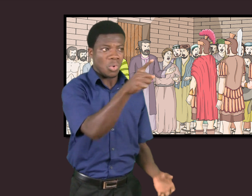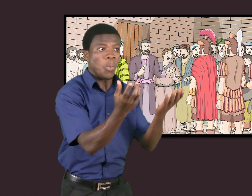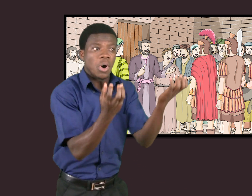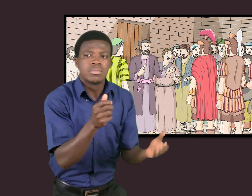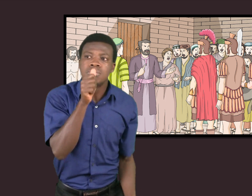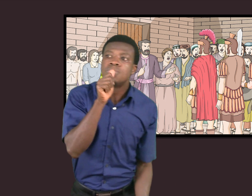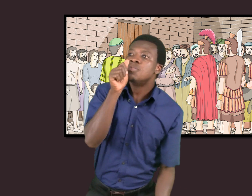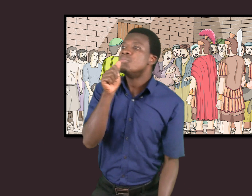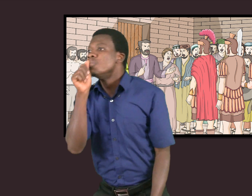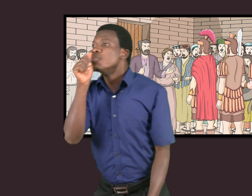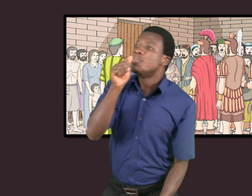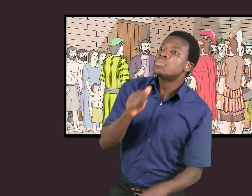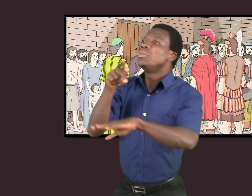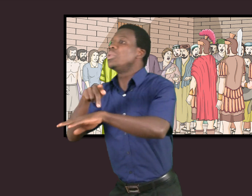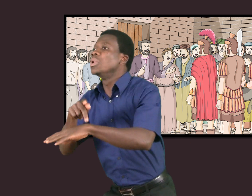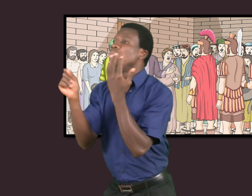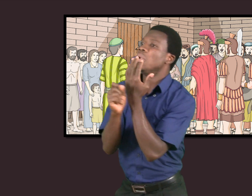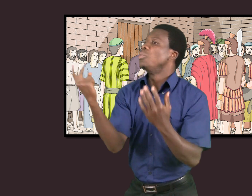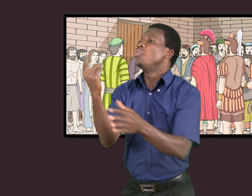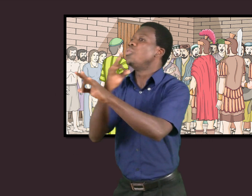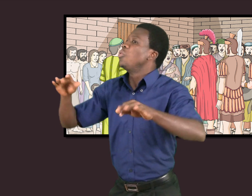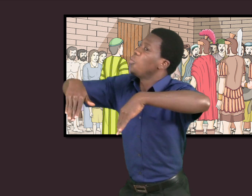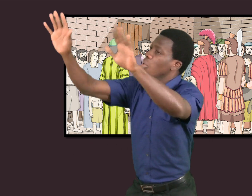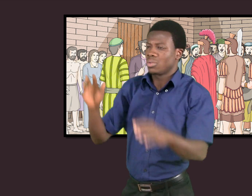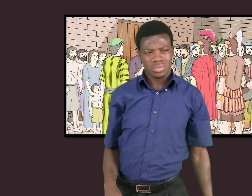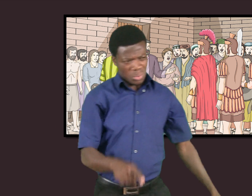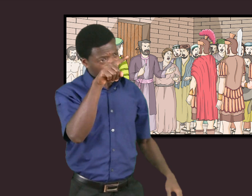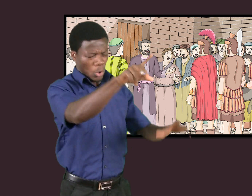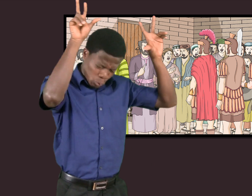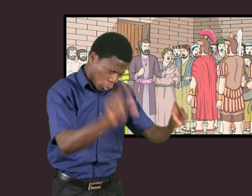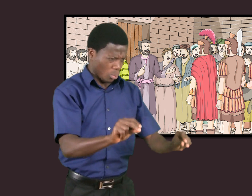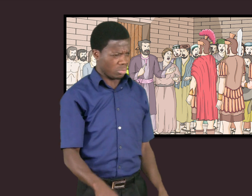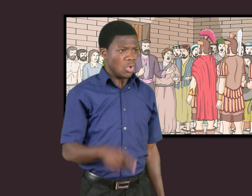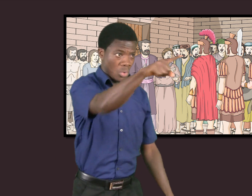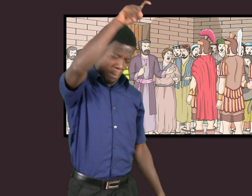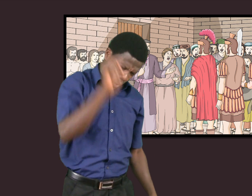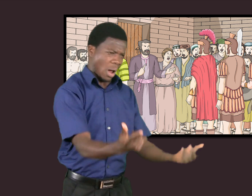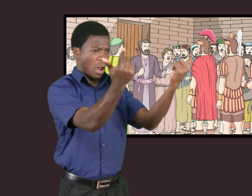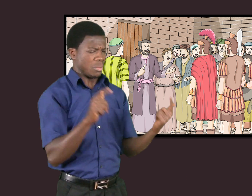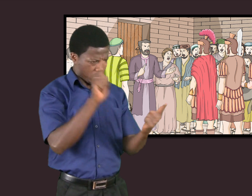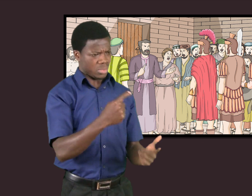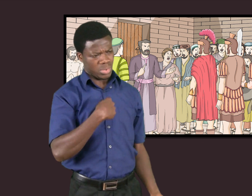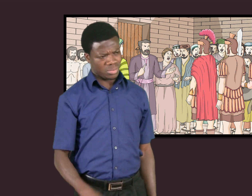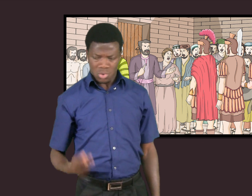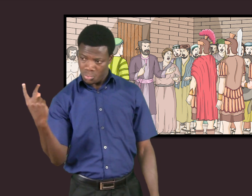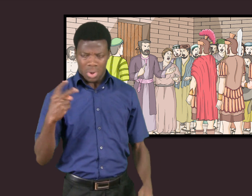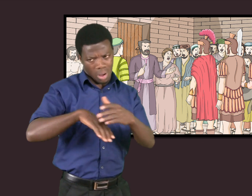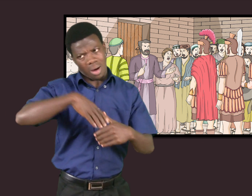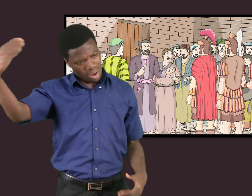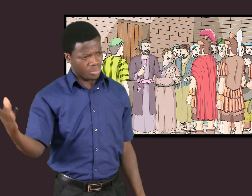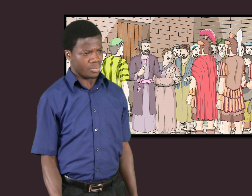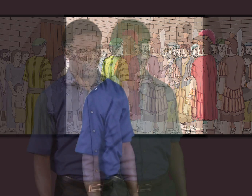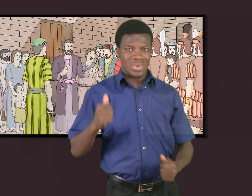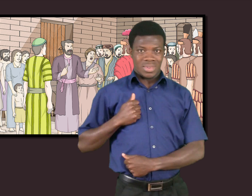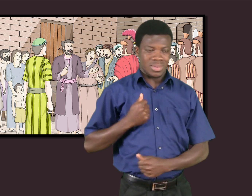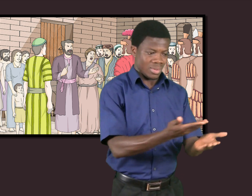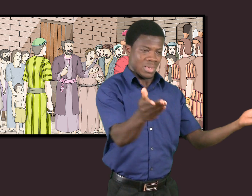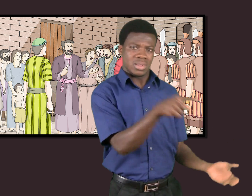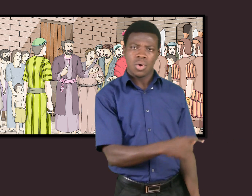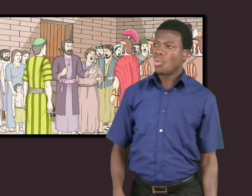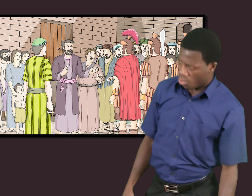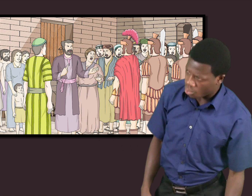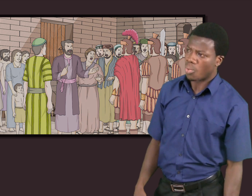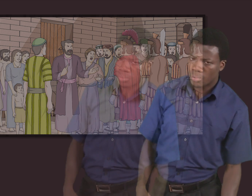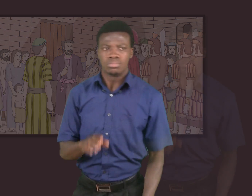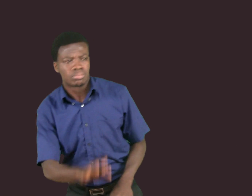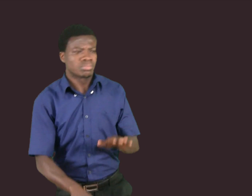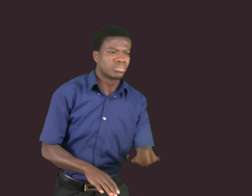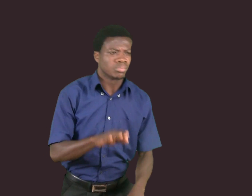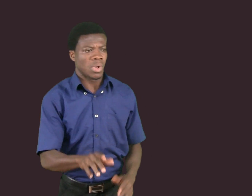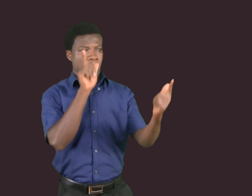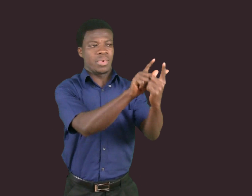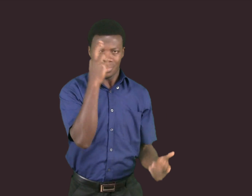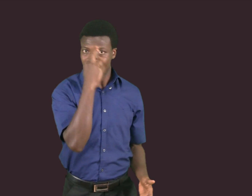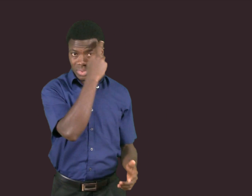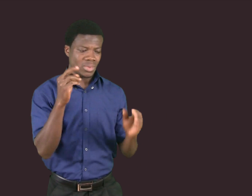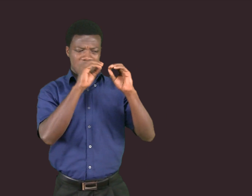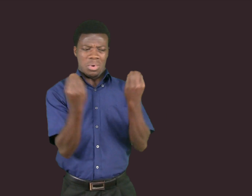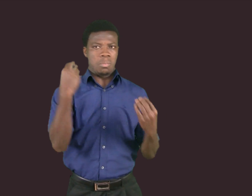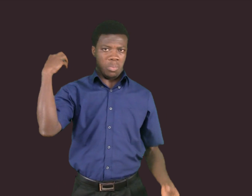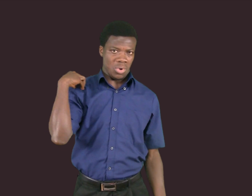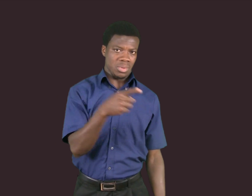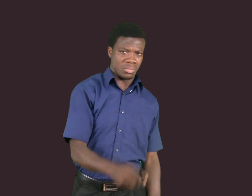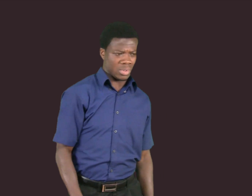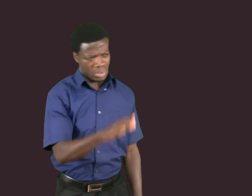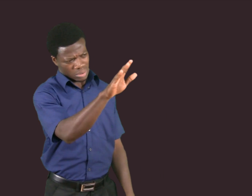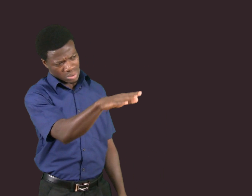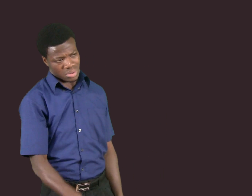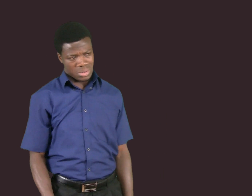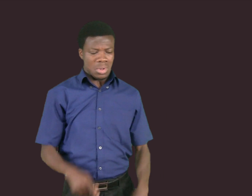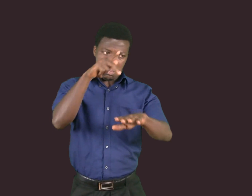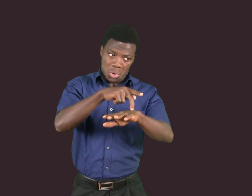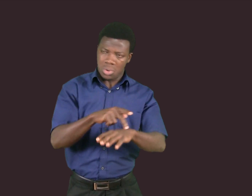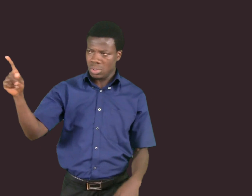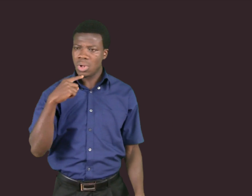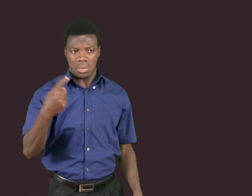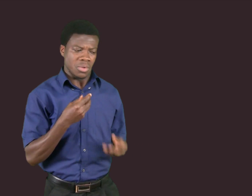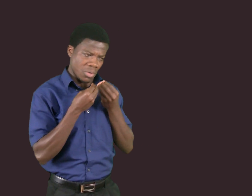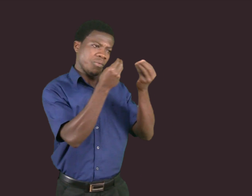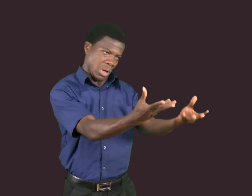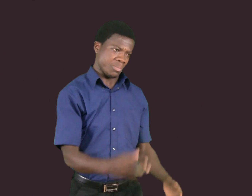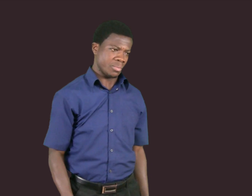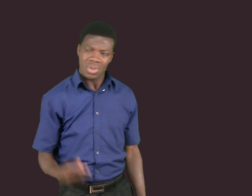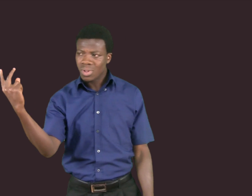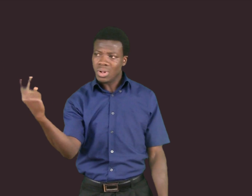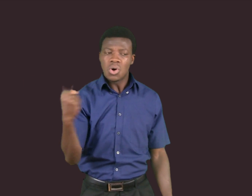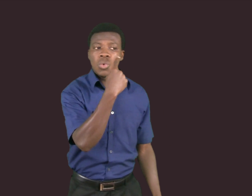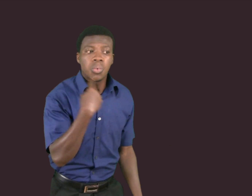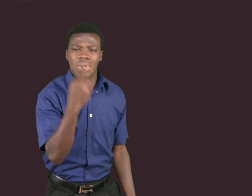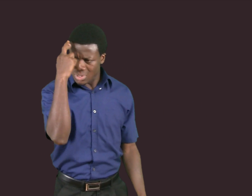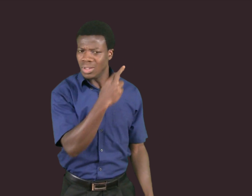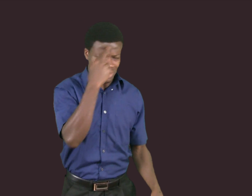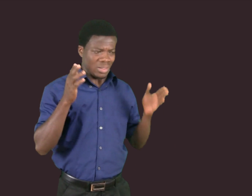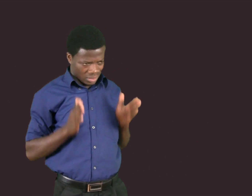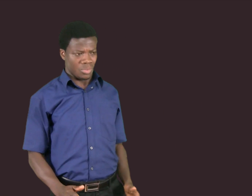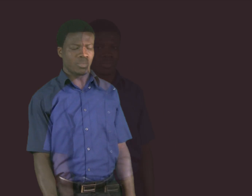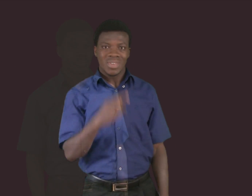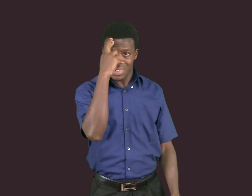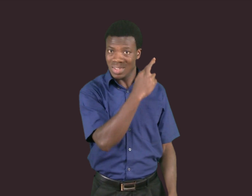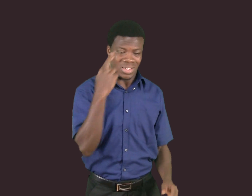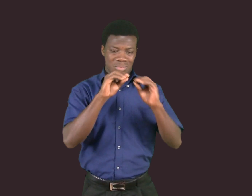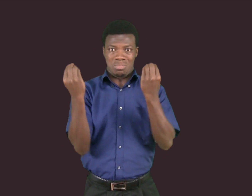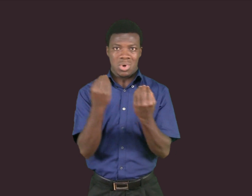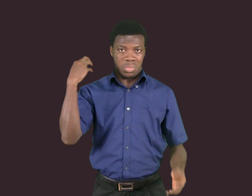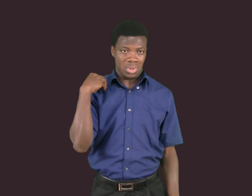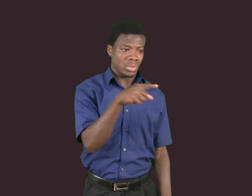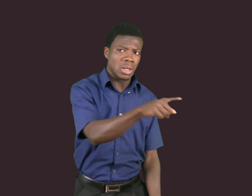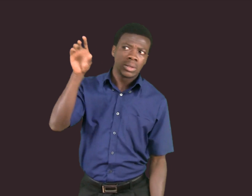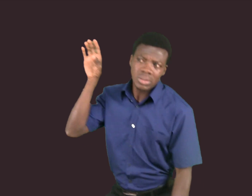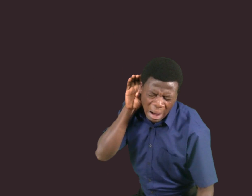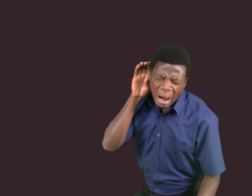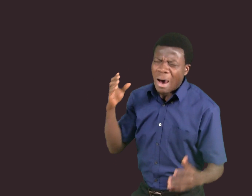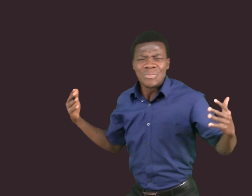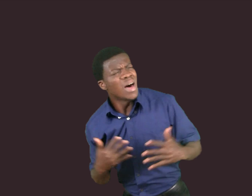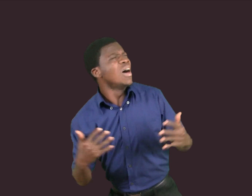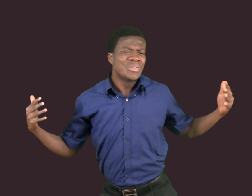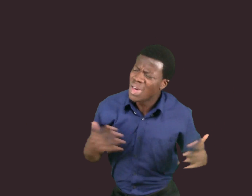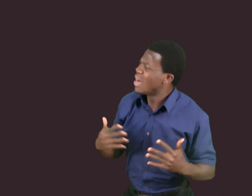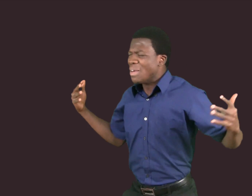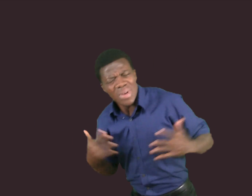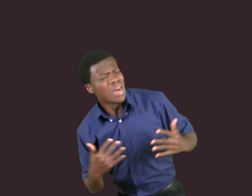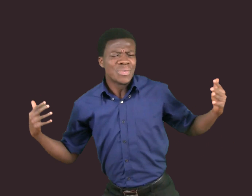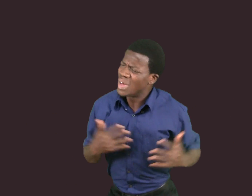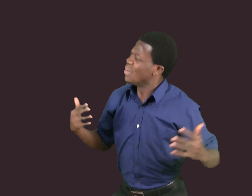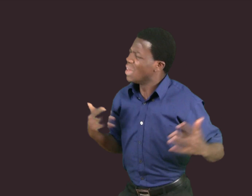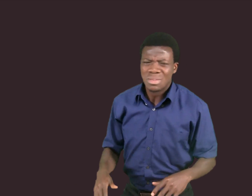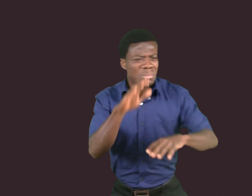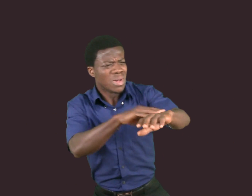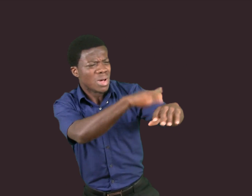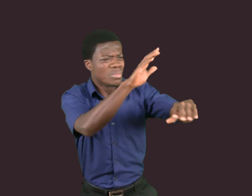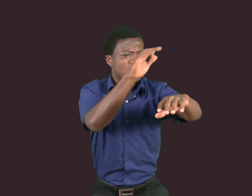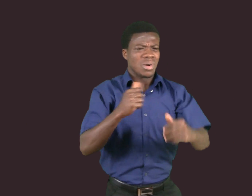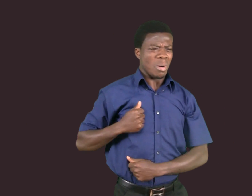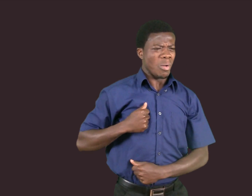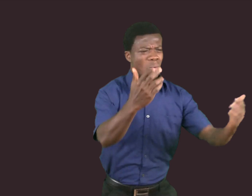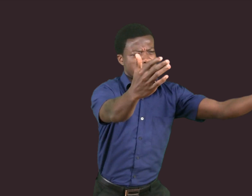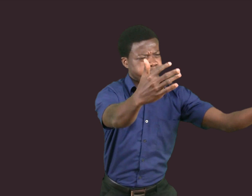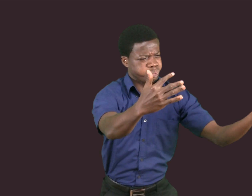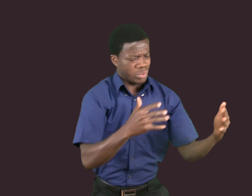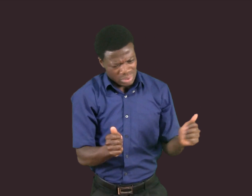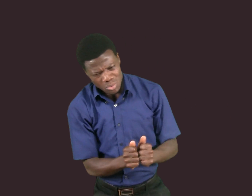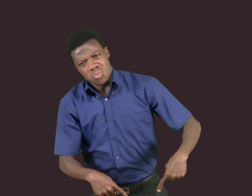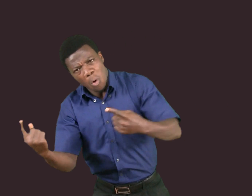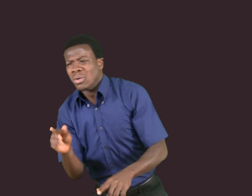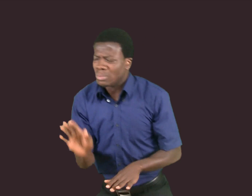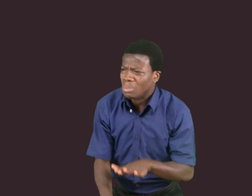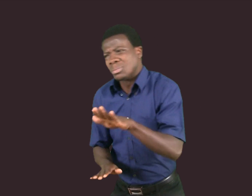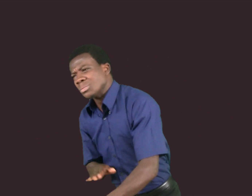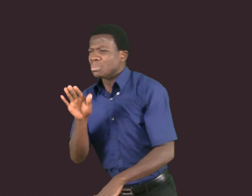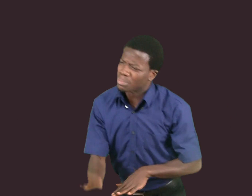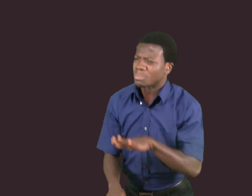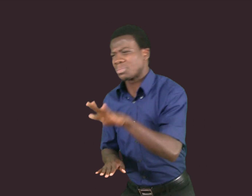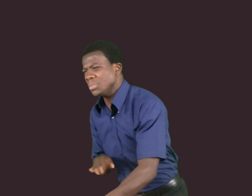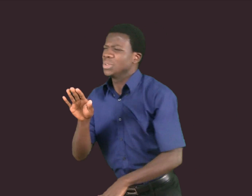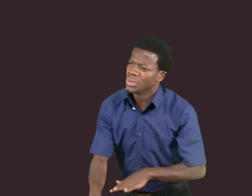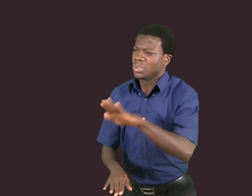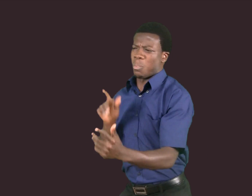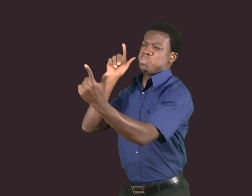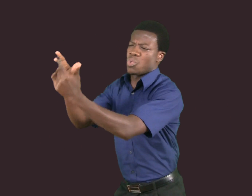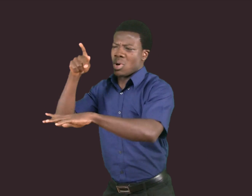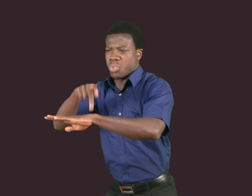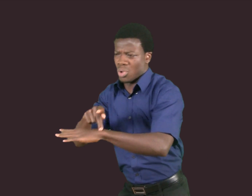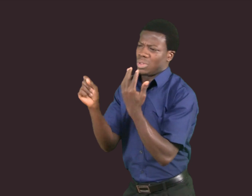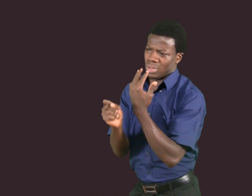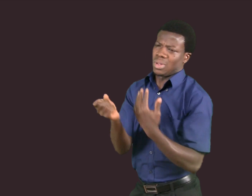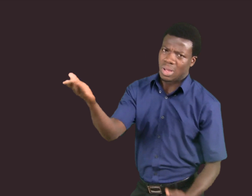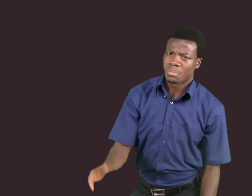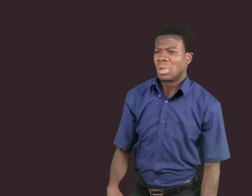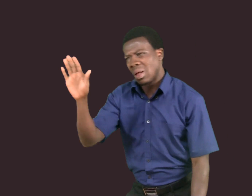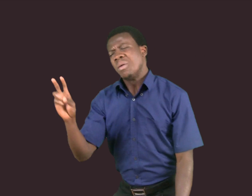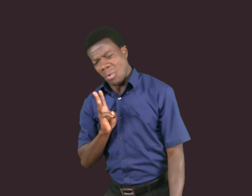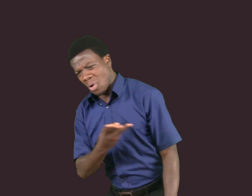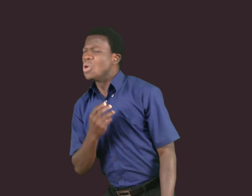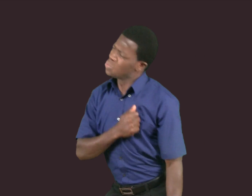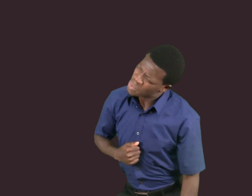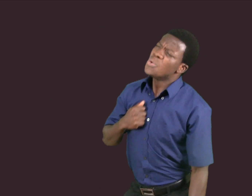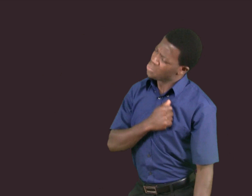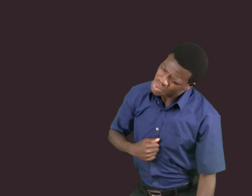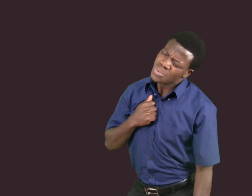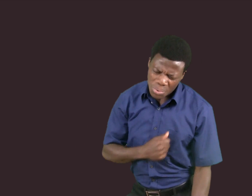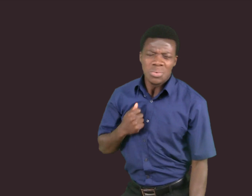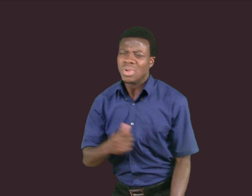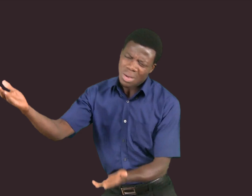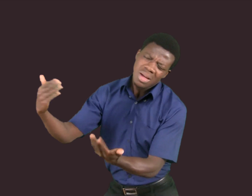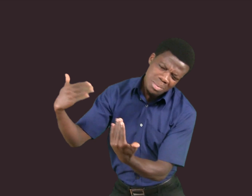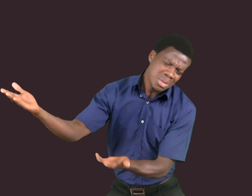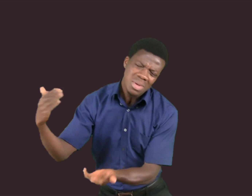Absolutely not! Let them come themselves and escort us out!” So the officers relayed this message to the magistrates, who were alarmed to hear that Paul and Silas were Roman citizens.